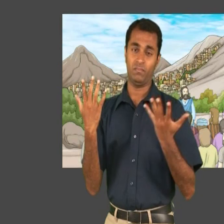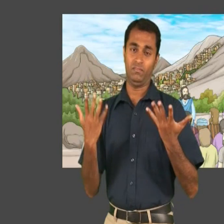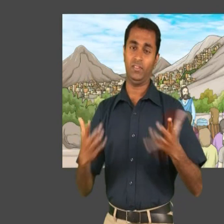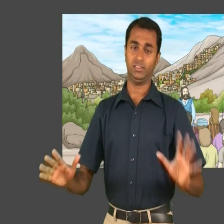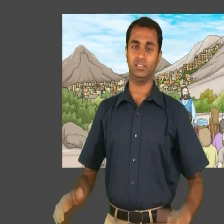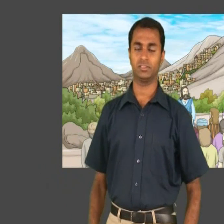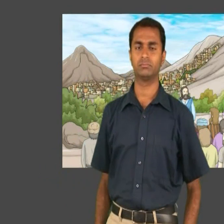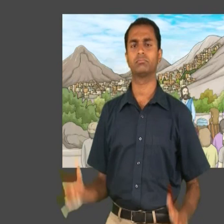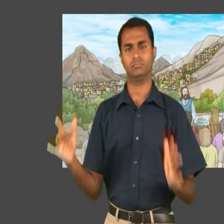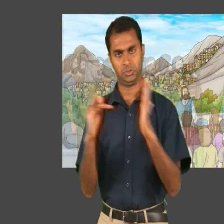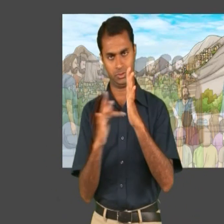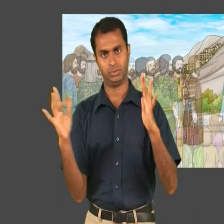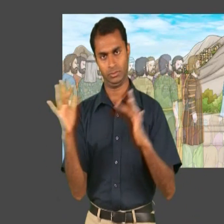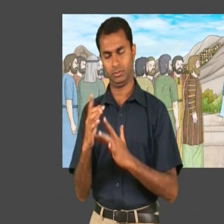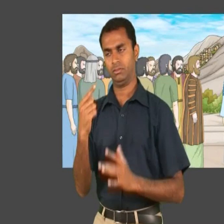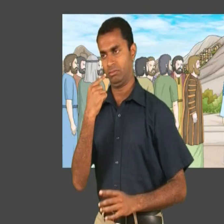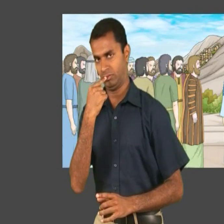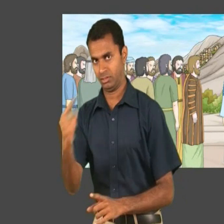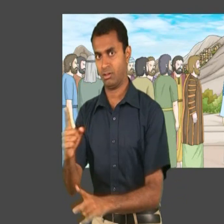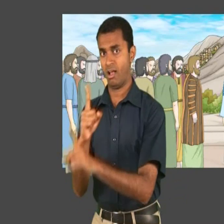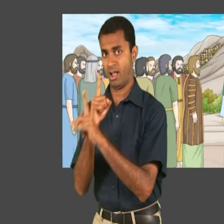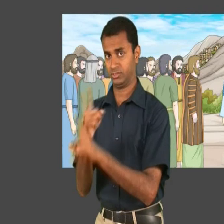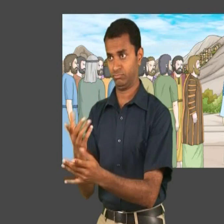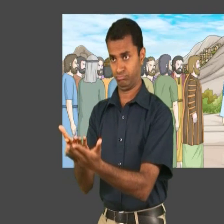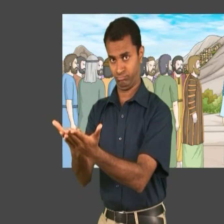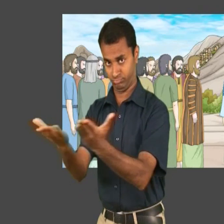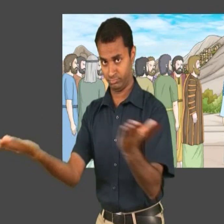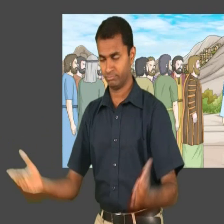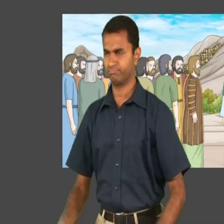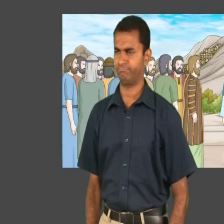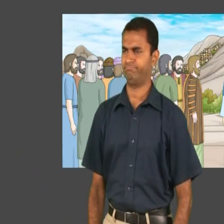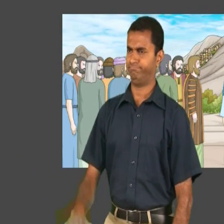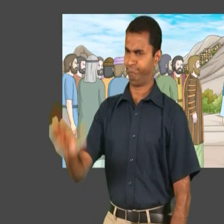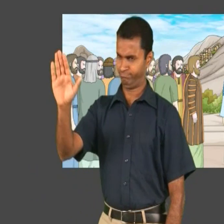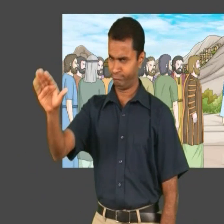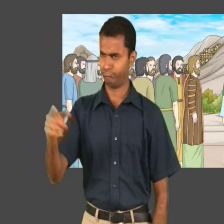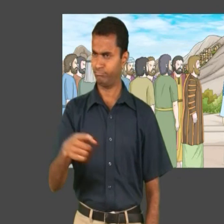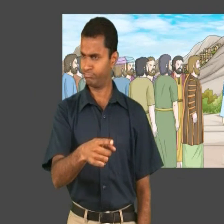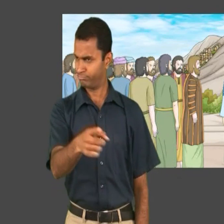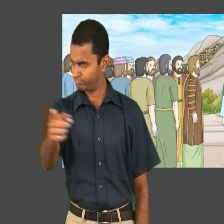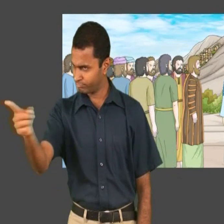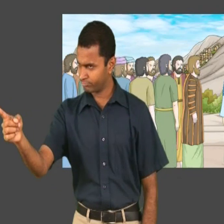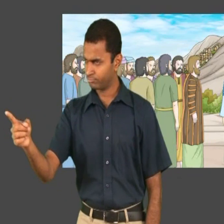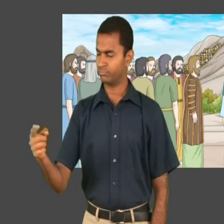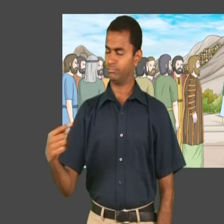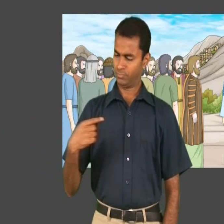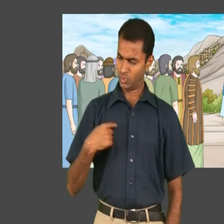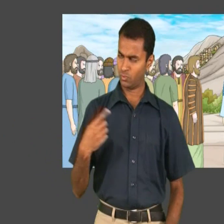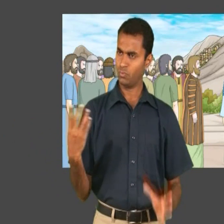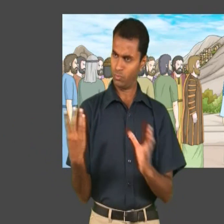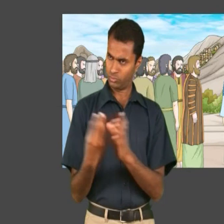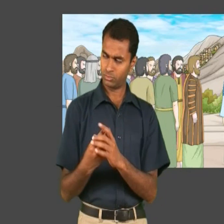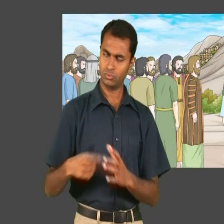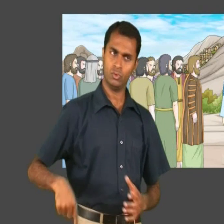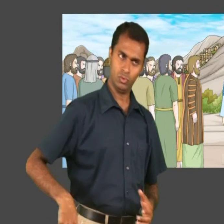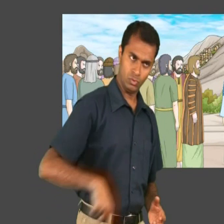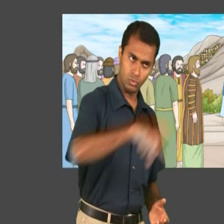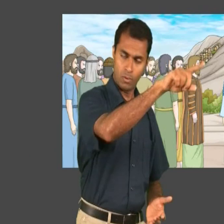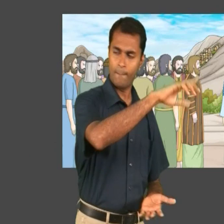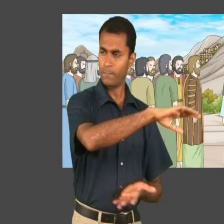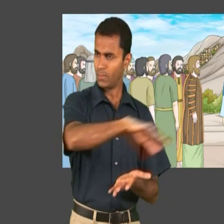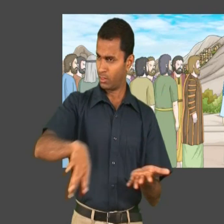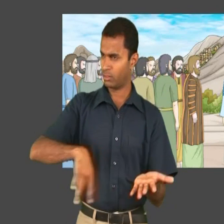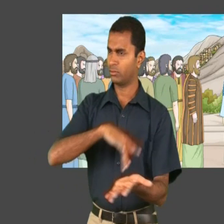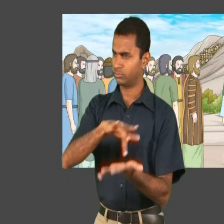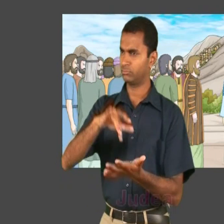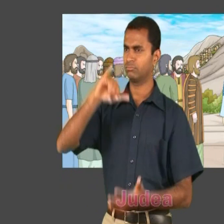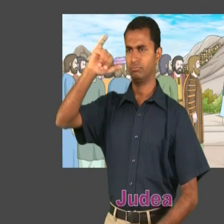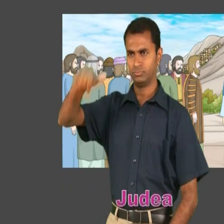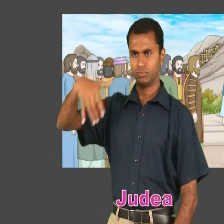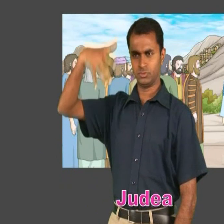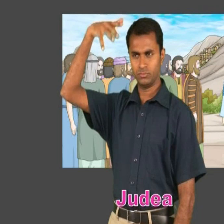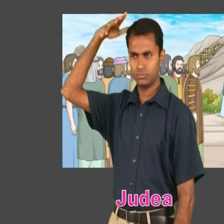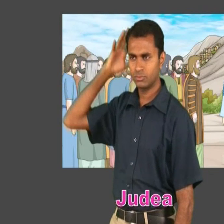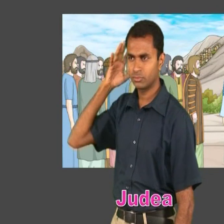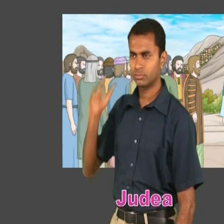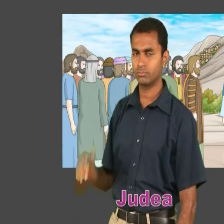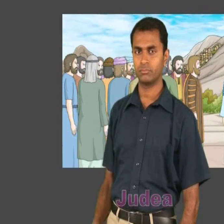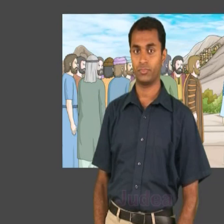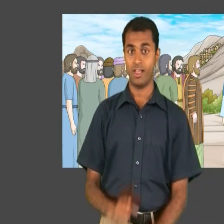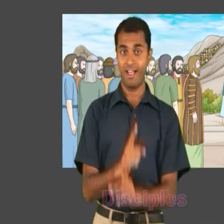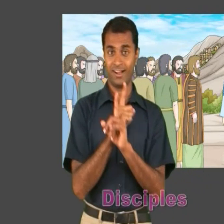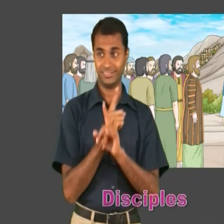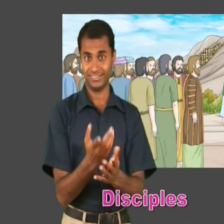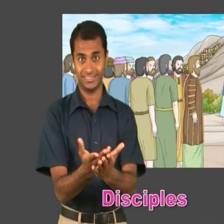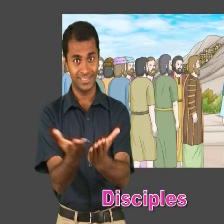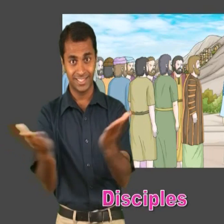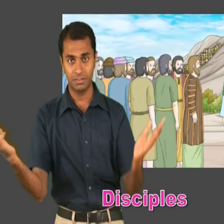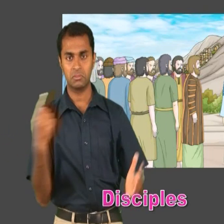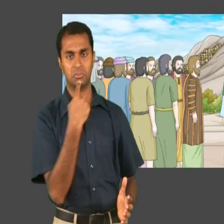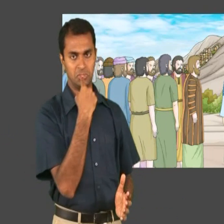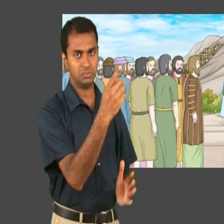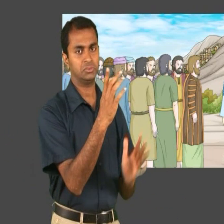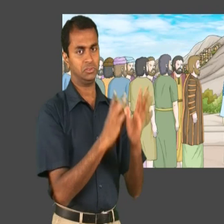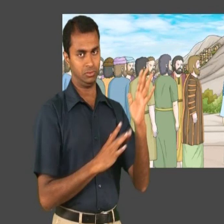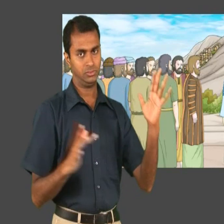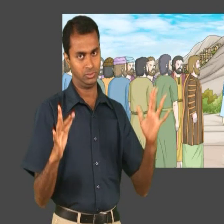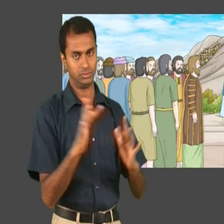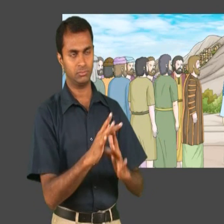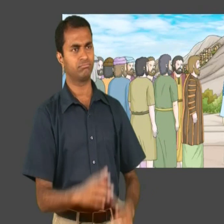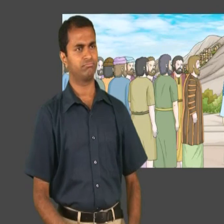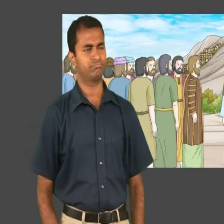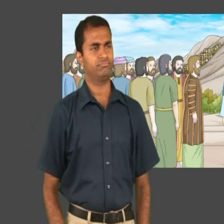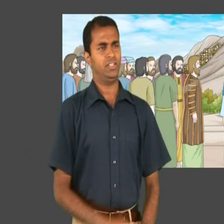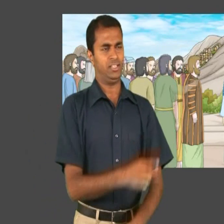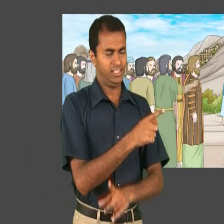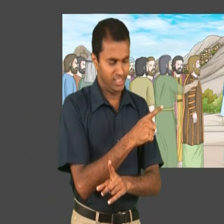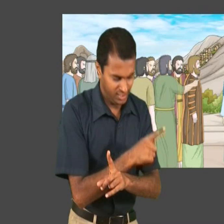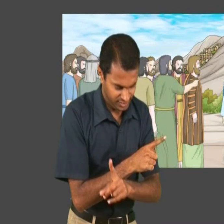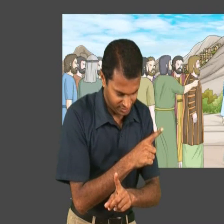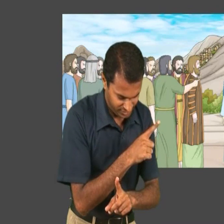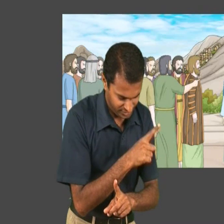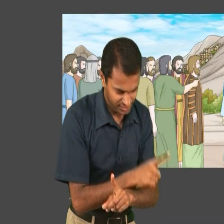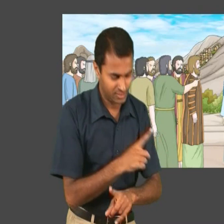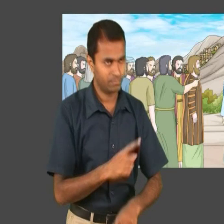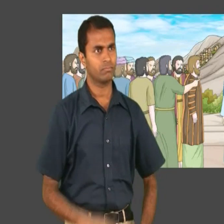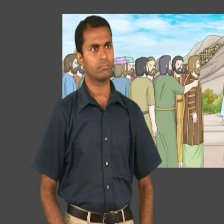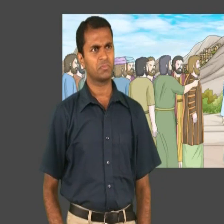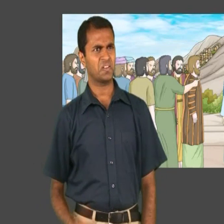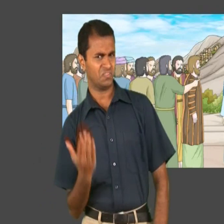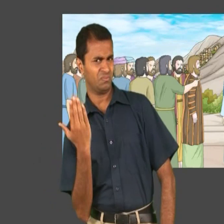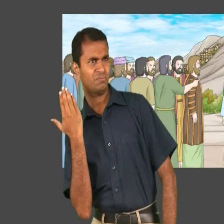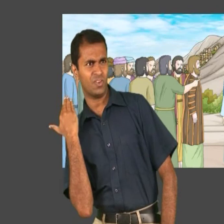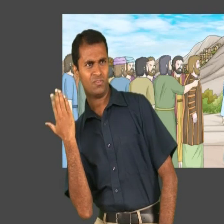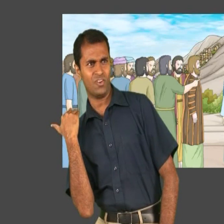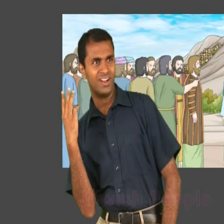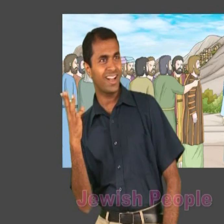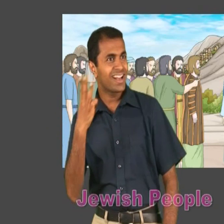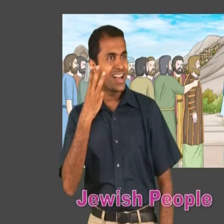So on hearing that Lazarus was sick, He stayed where He was for two days, and then He said to the disciples, “Let us go back to Judea.”